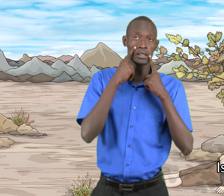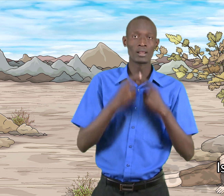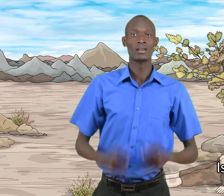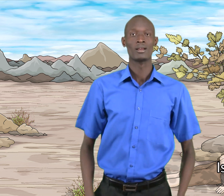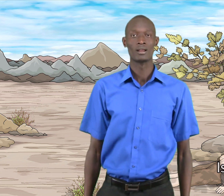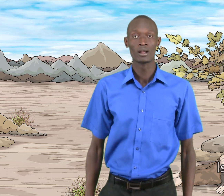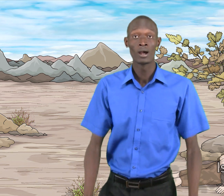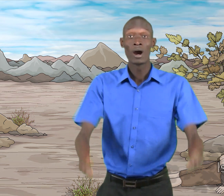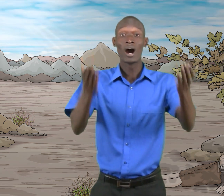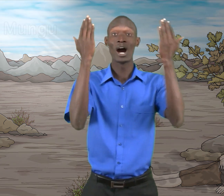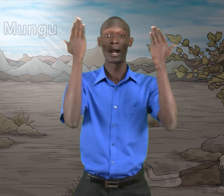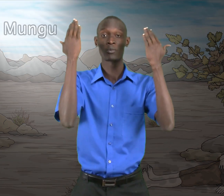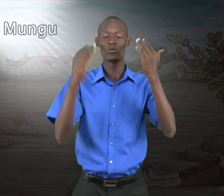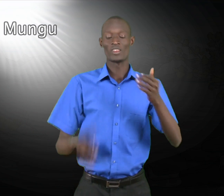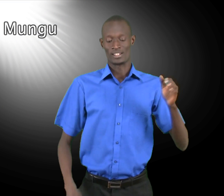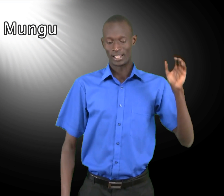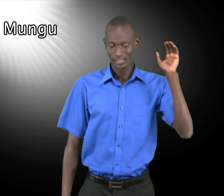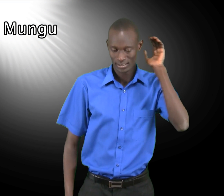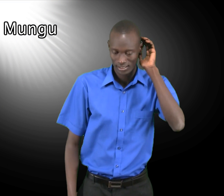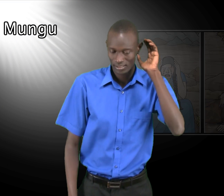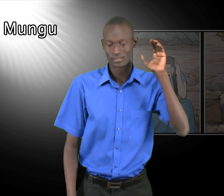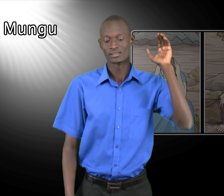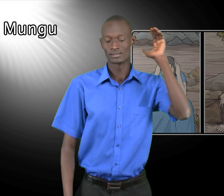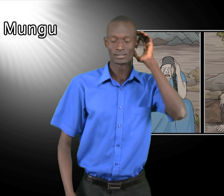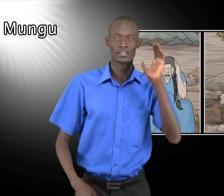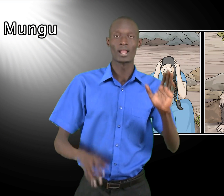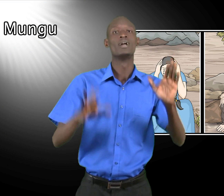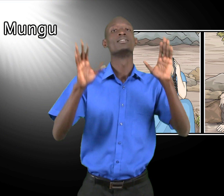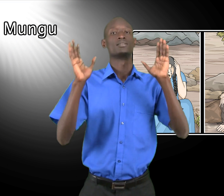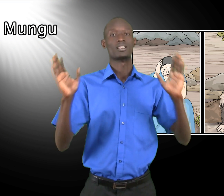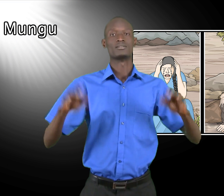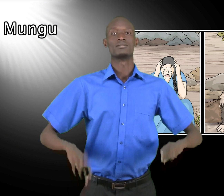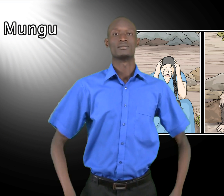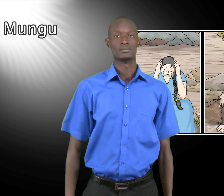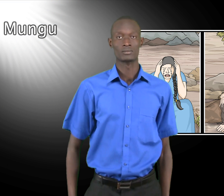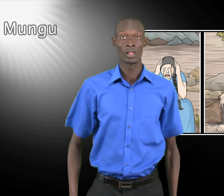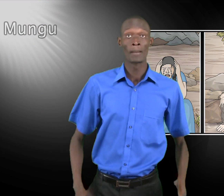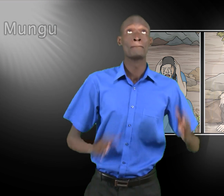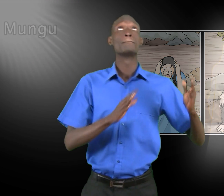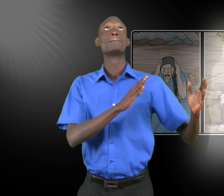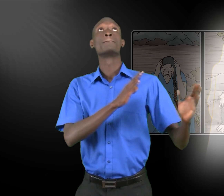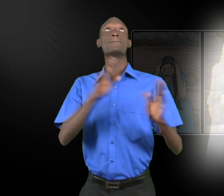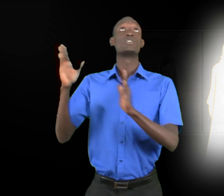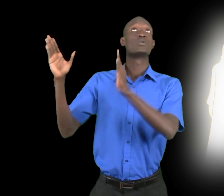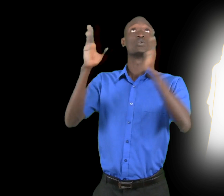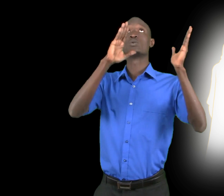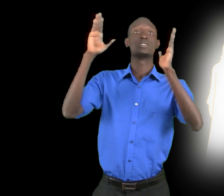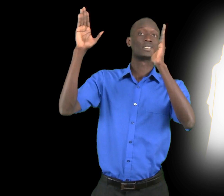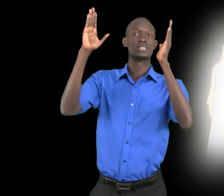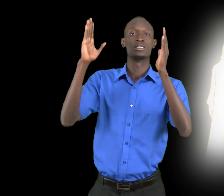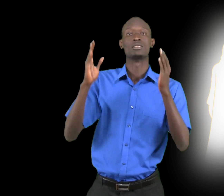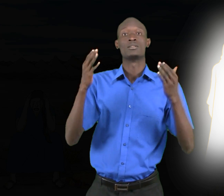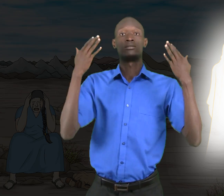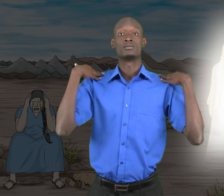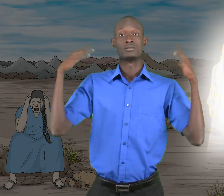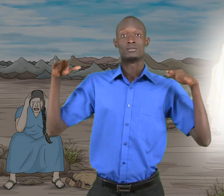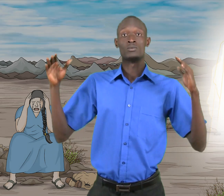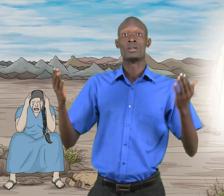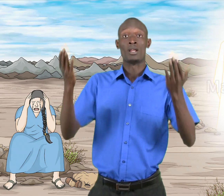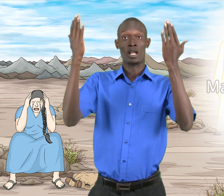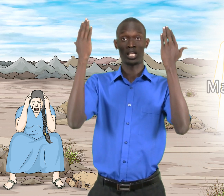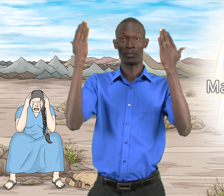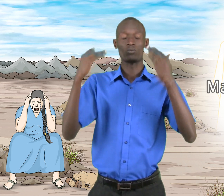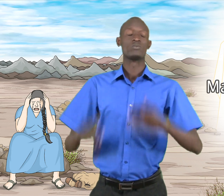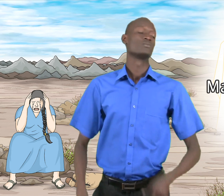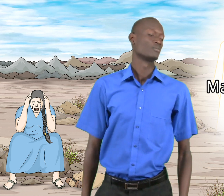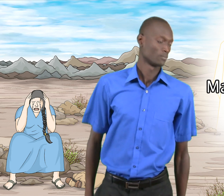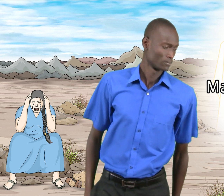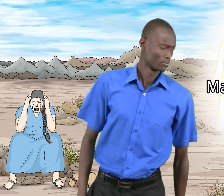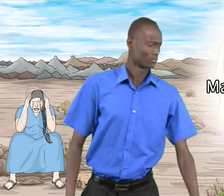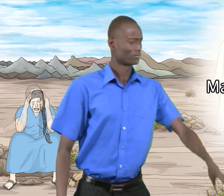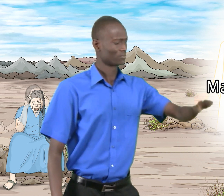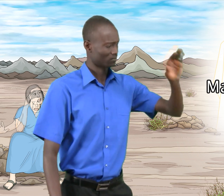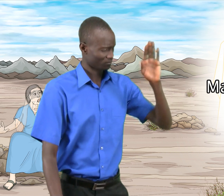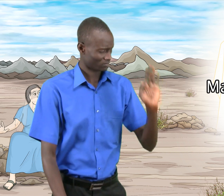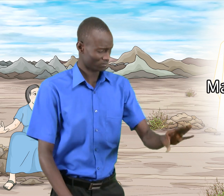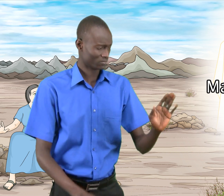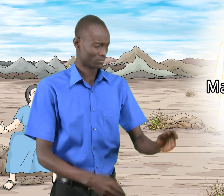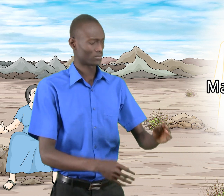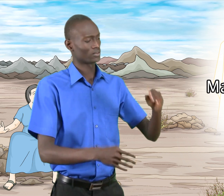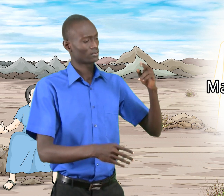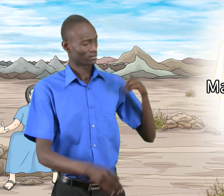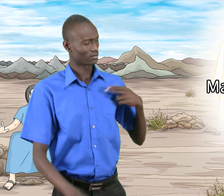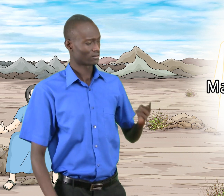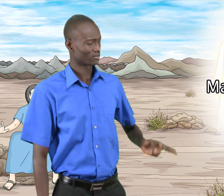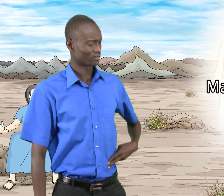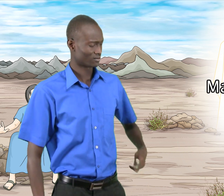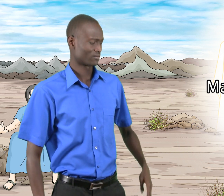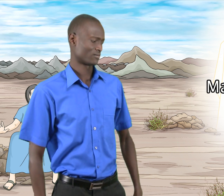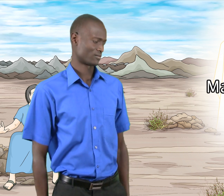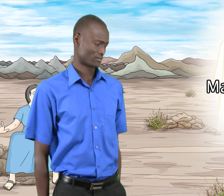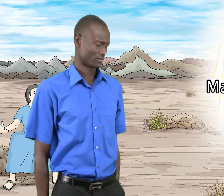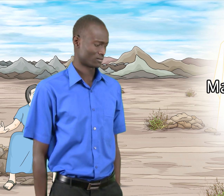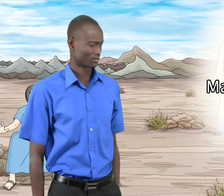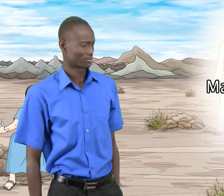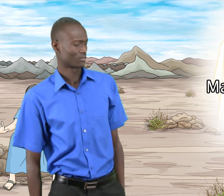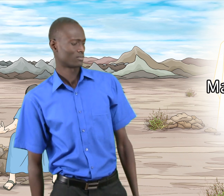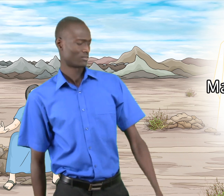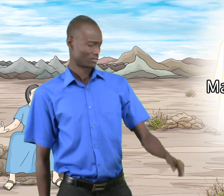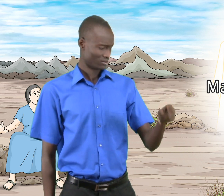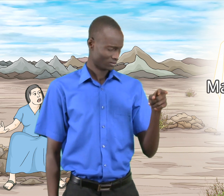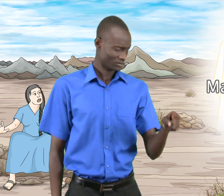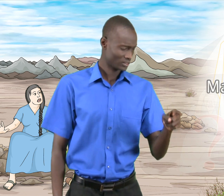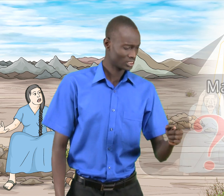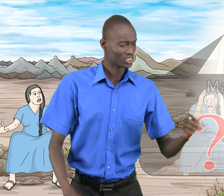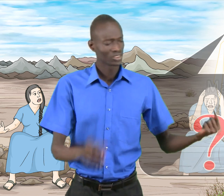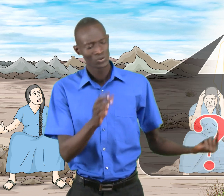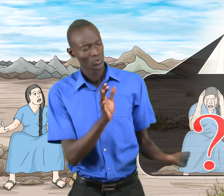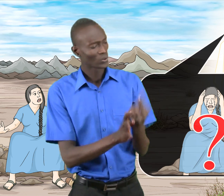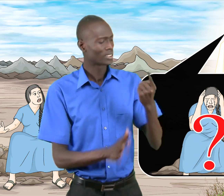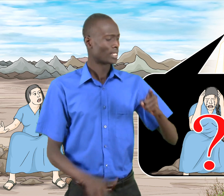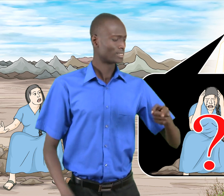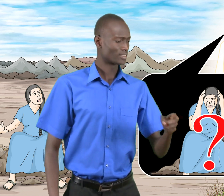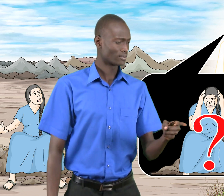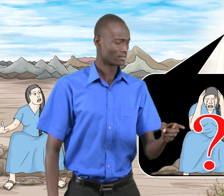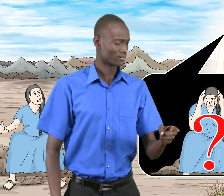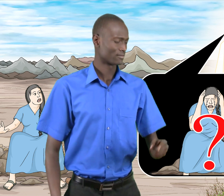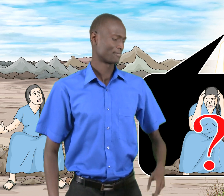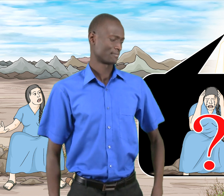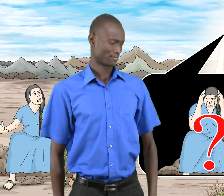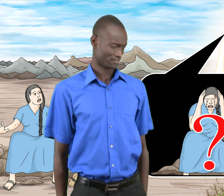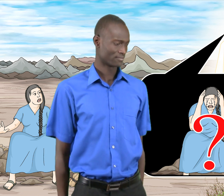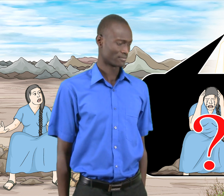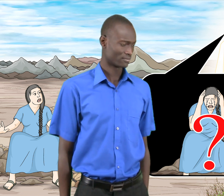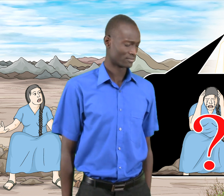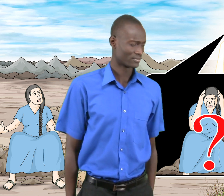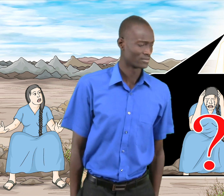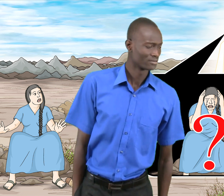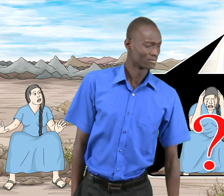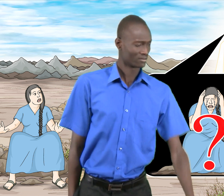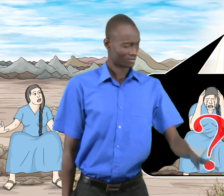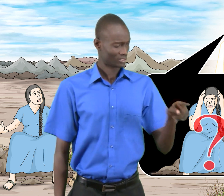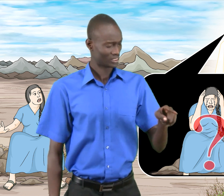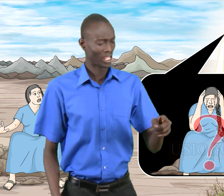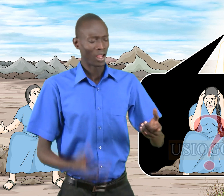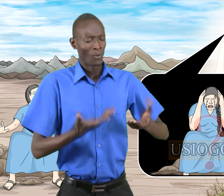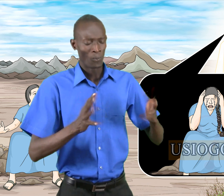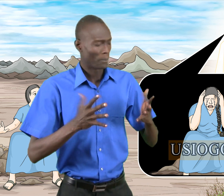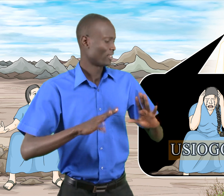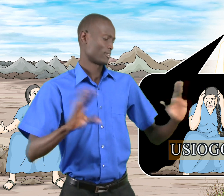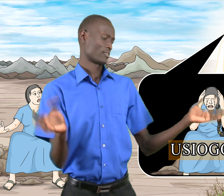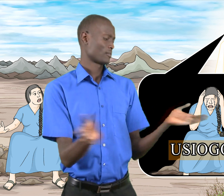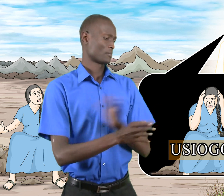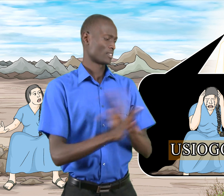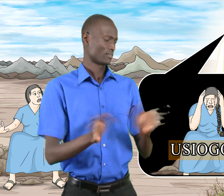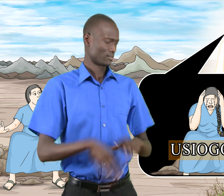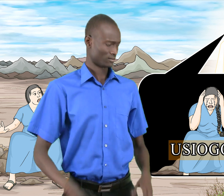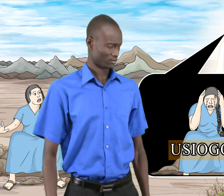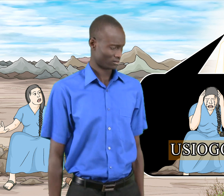Then God heard the voice of the boy, and the angel of God called to Hagar from heaven, “What is wrong, Hagar?